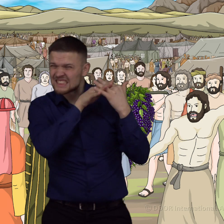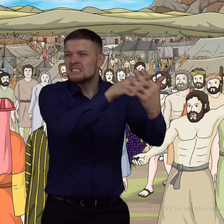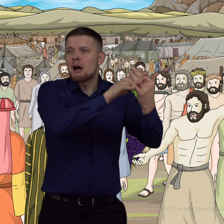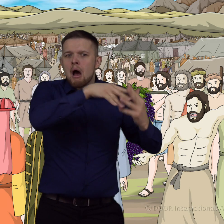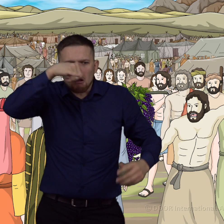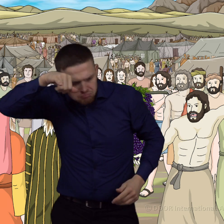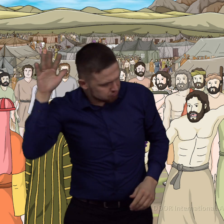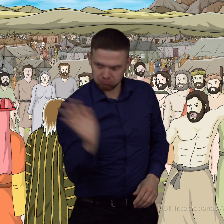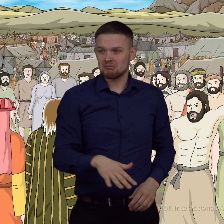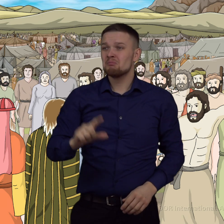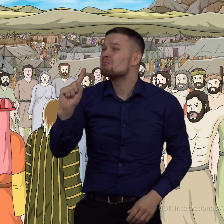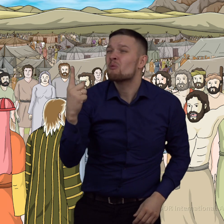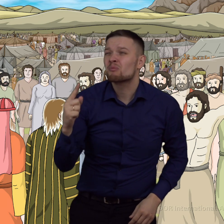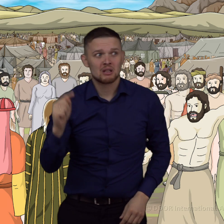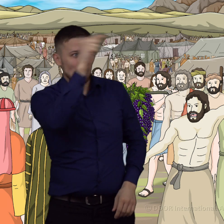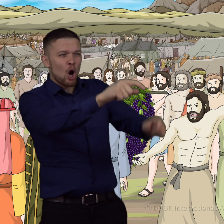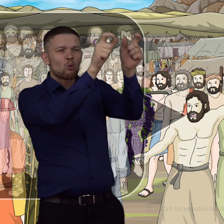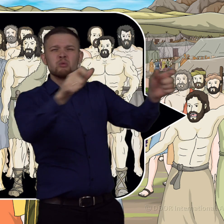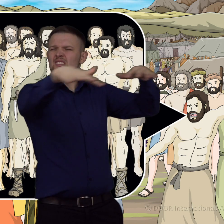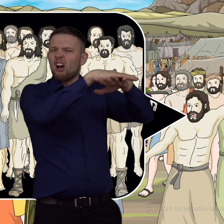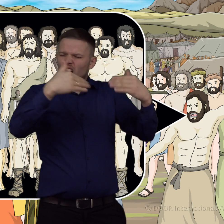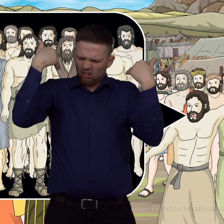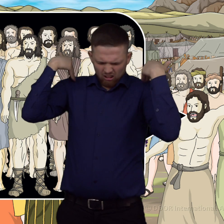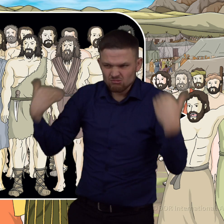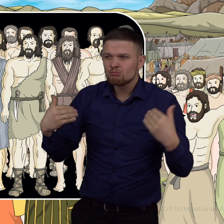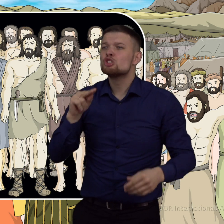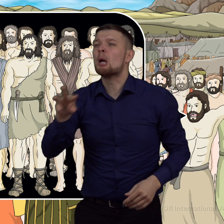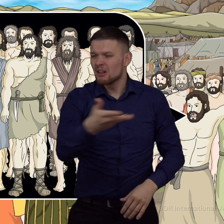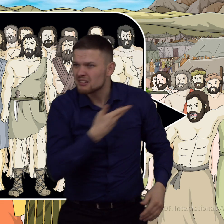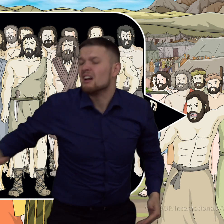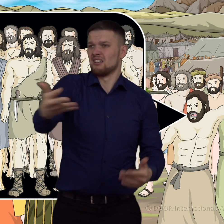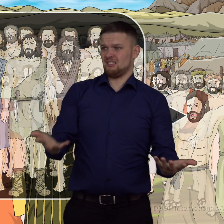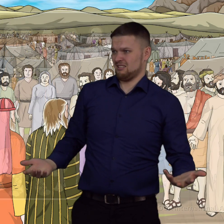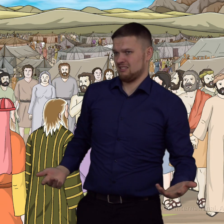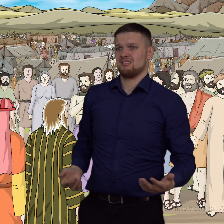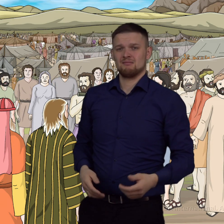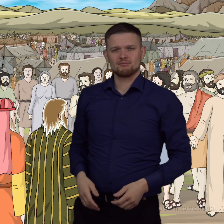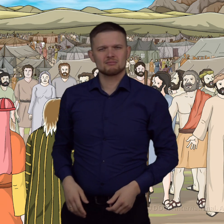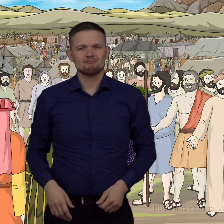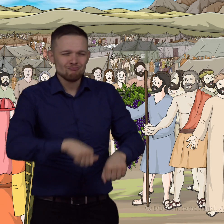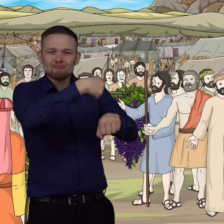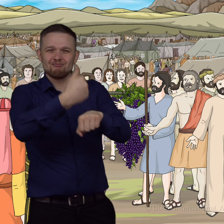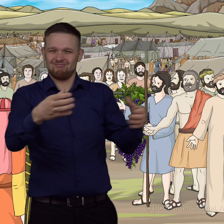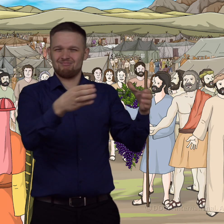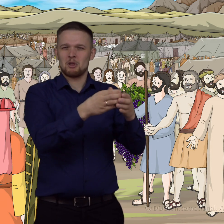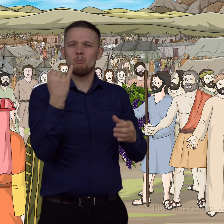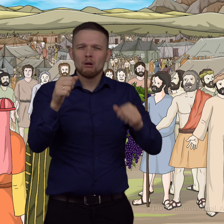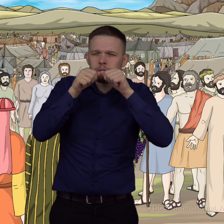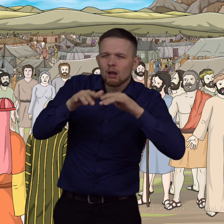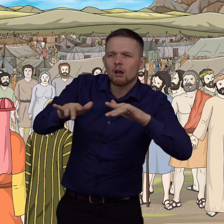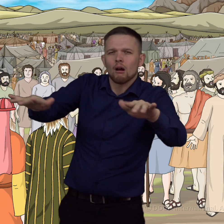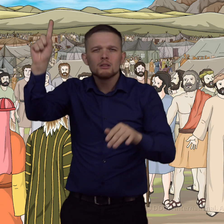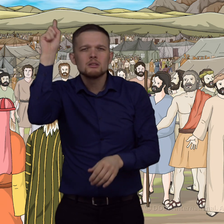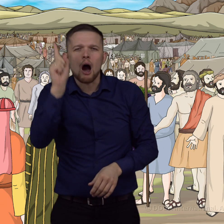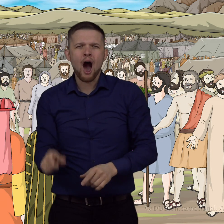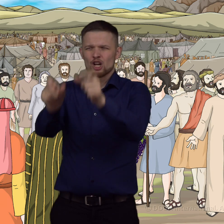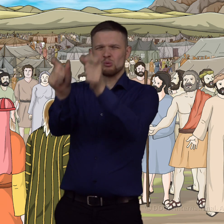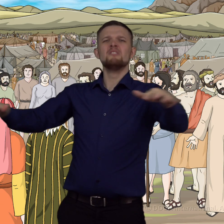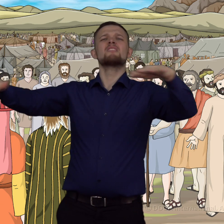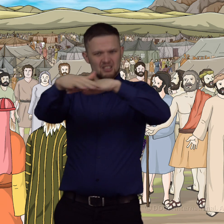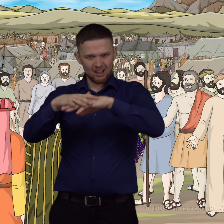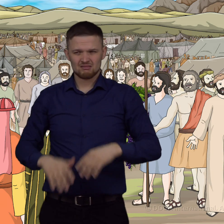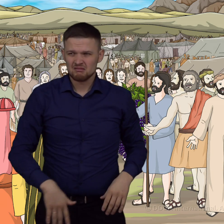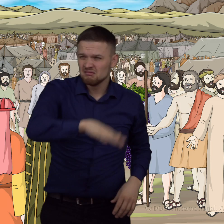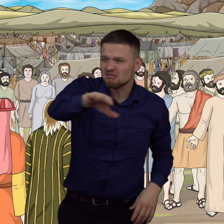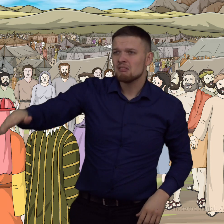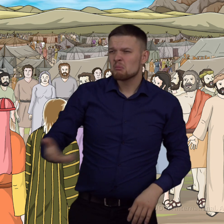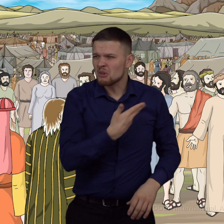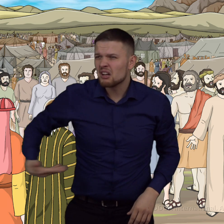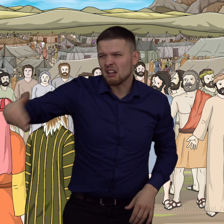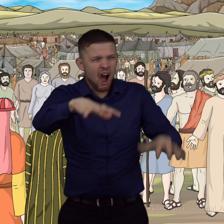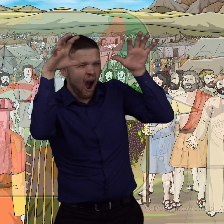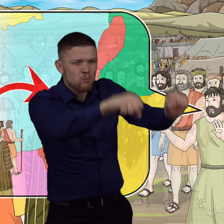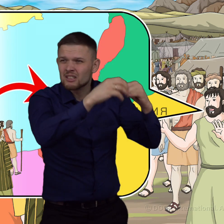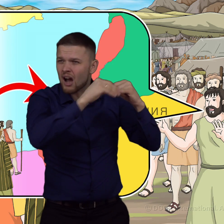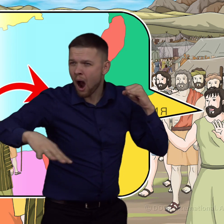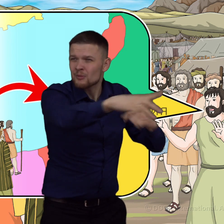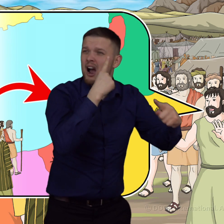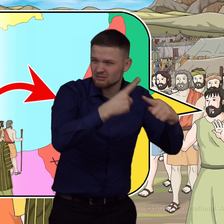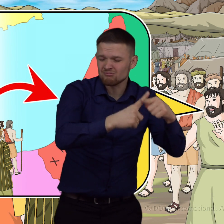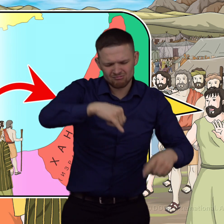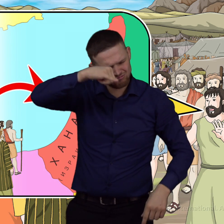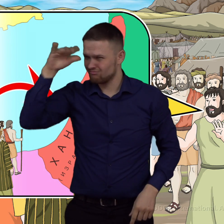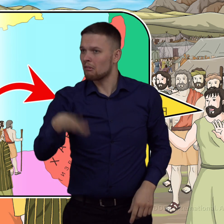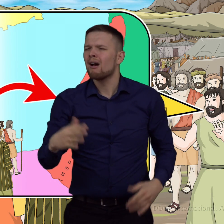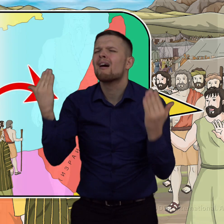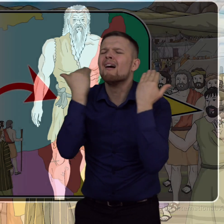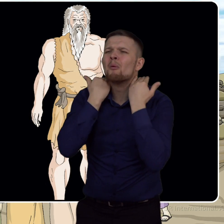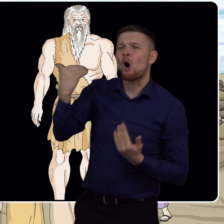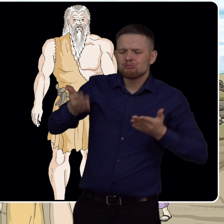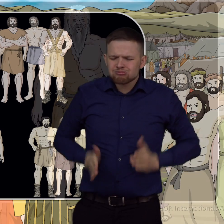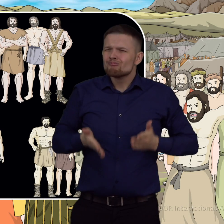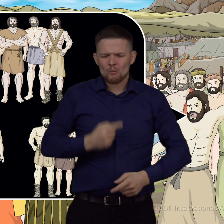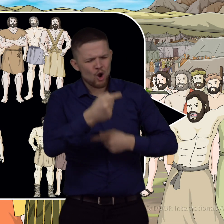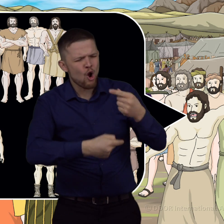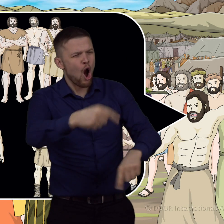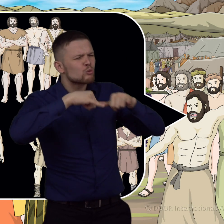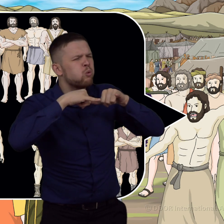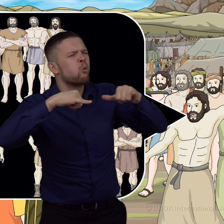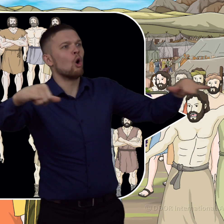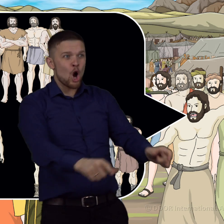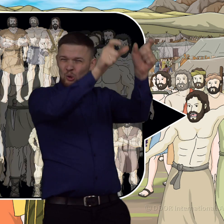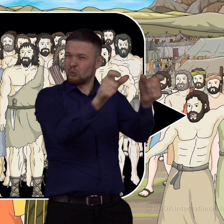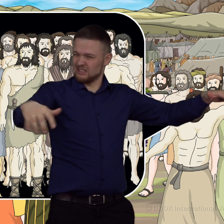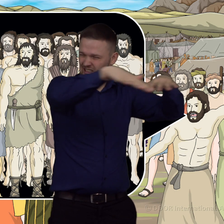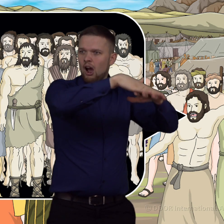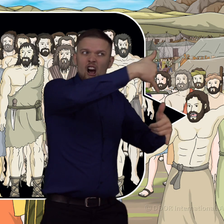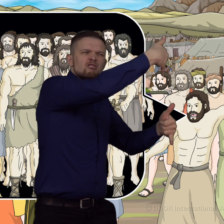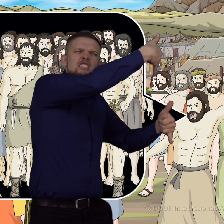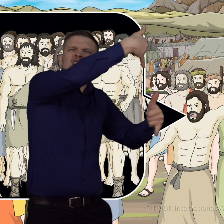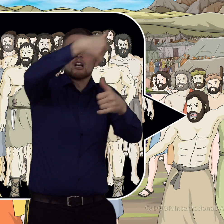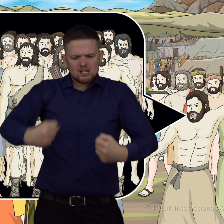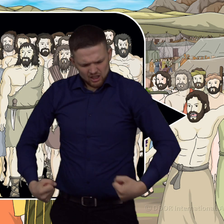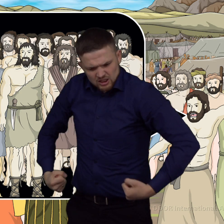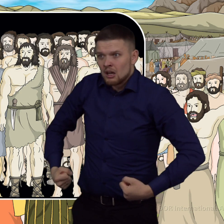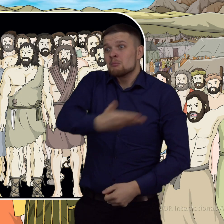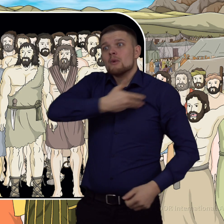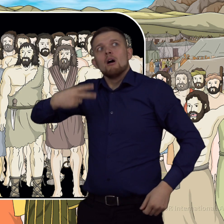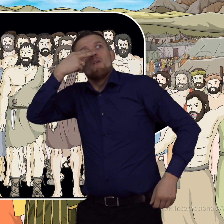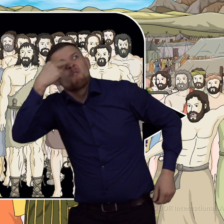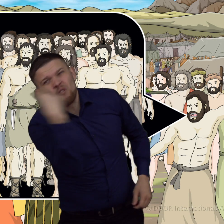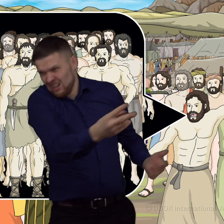So they gave the Israelites a bad report about the land that they had spied out: “The land we explored devours its inhabitants, and all the people we saw there are great in stature.